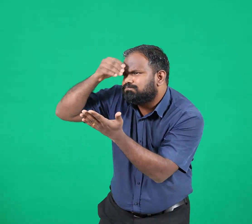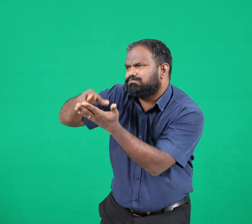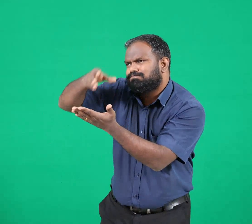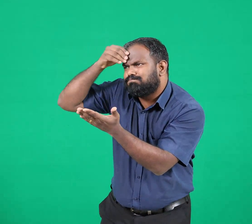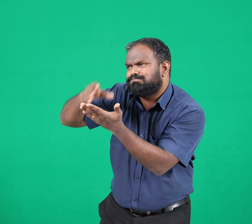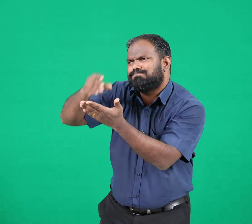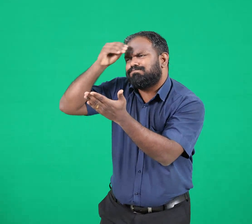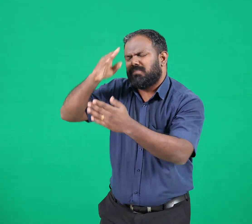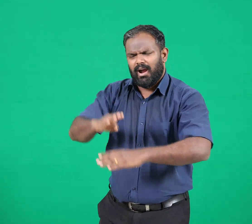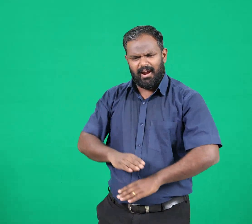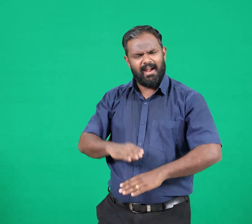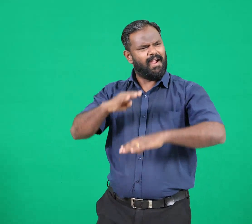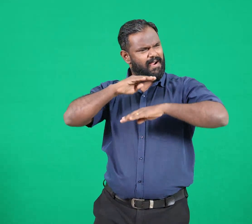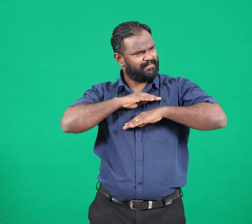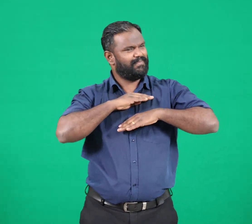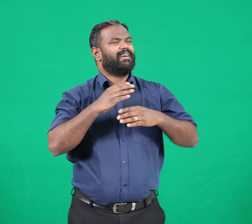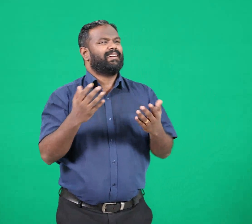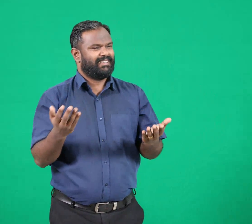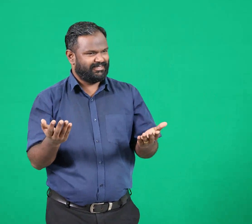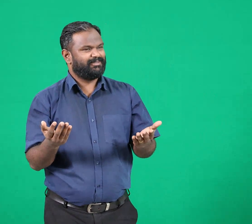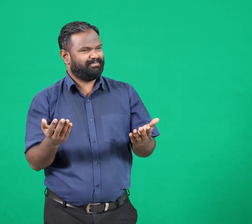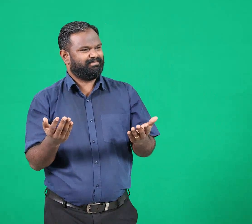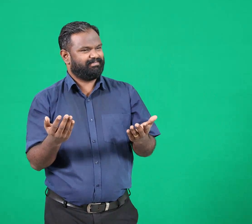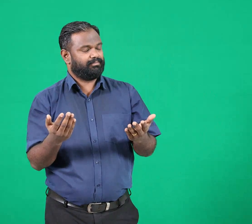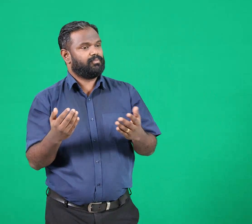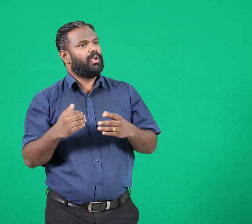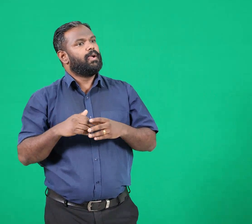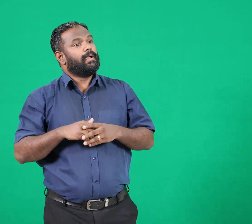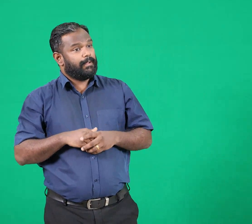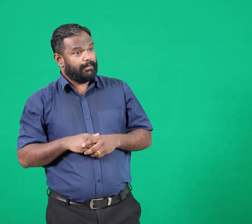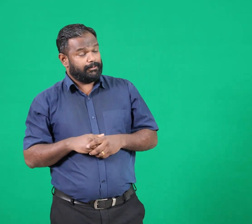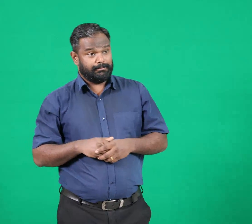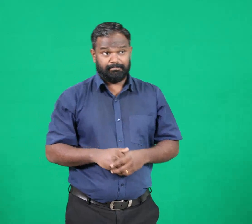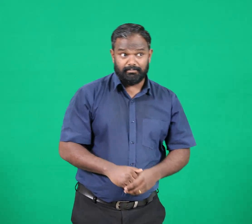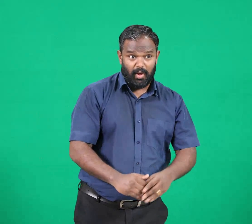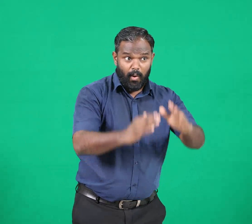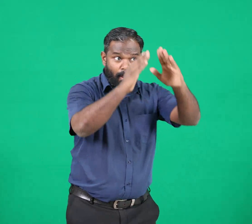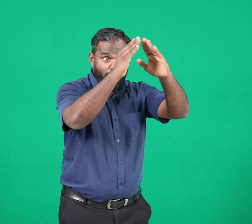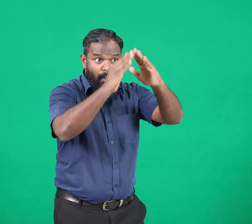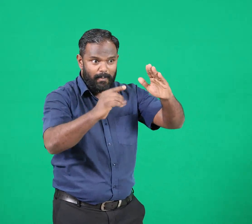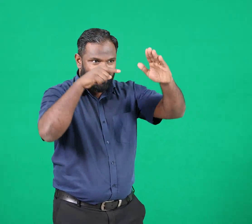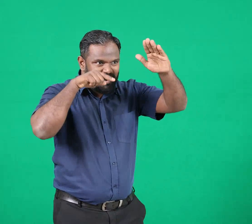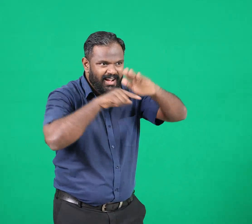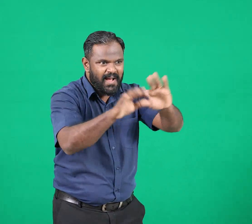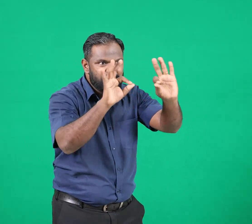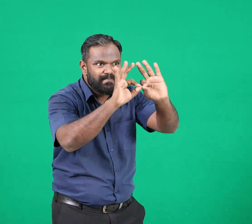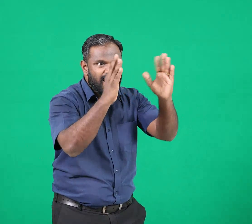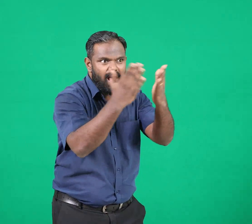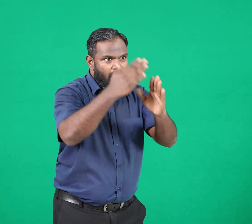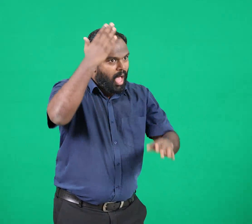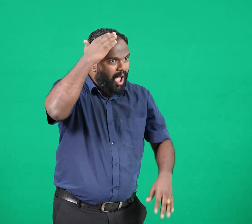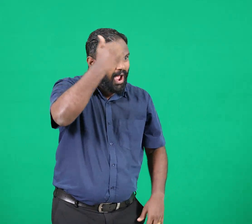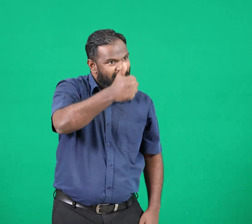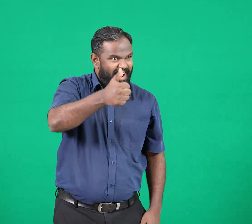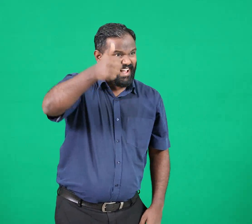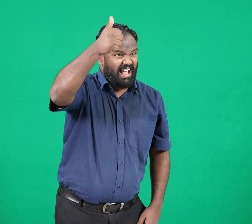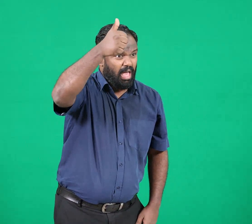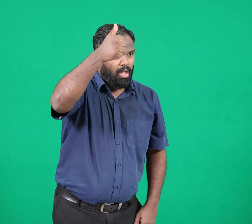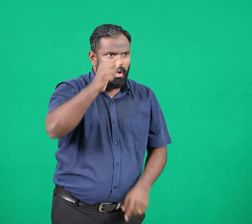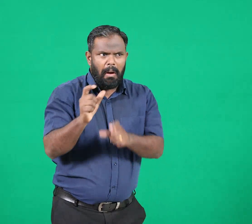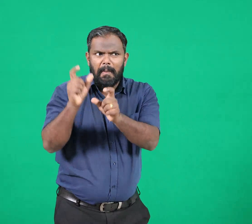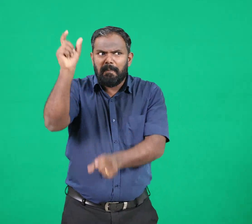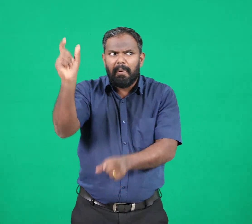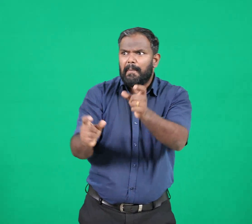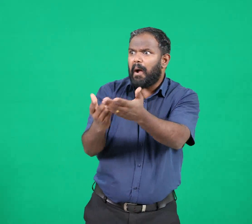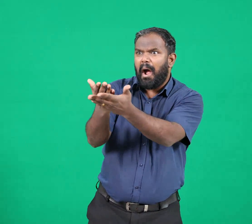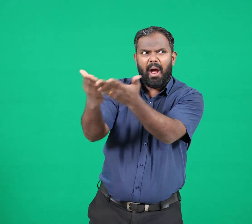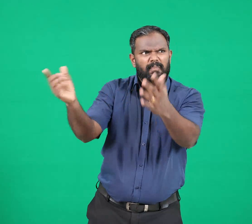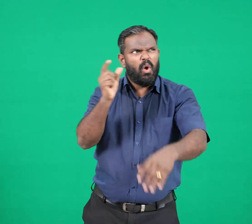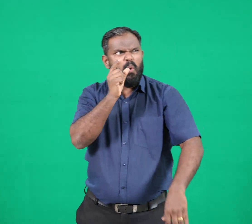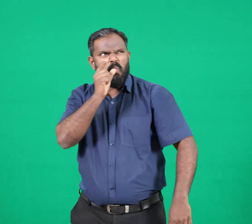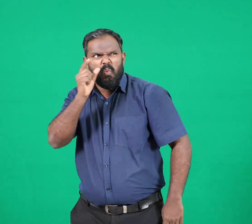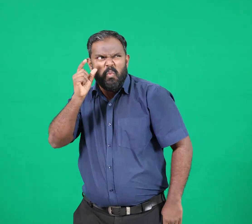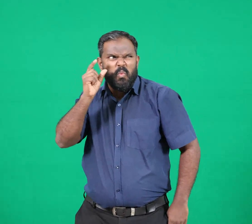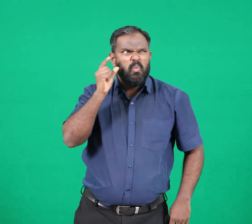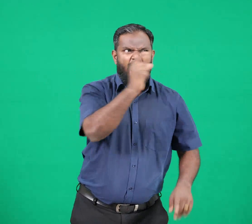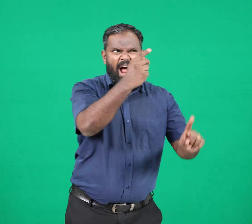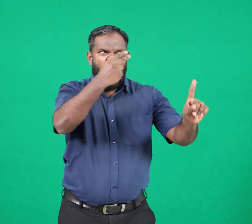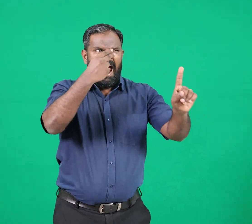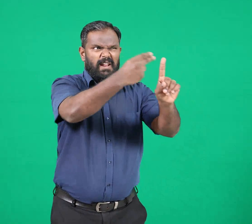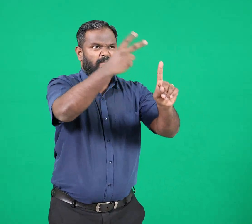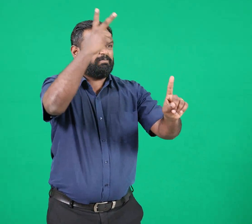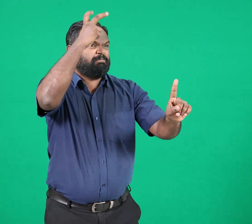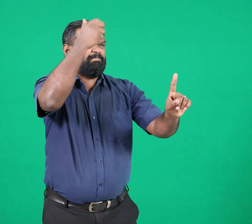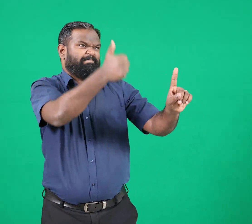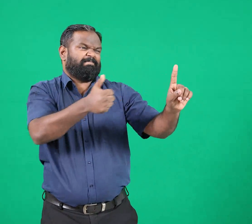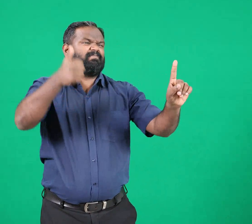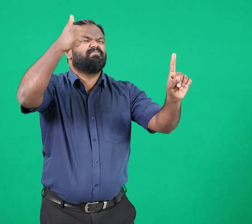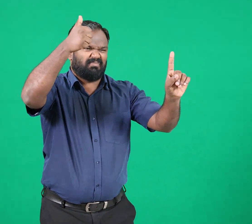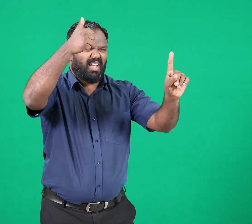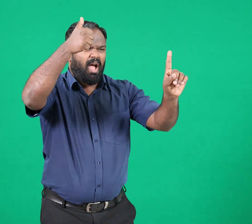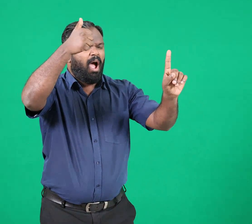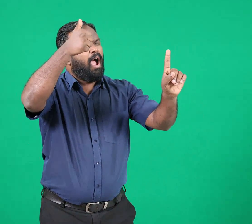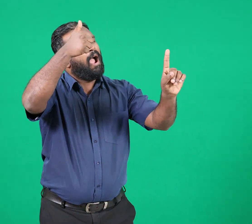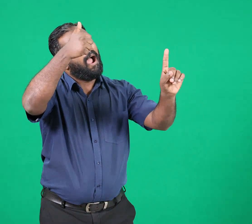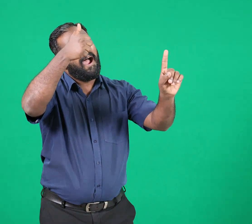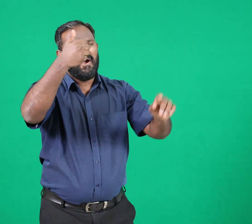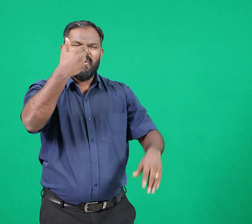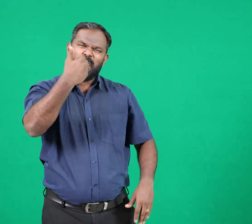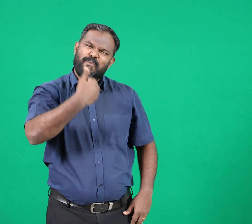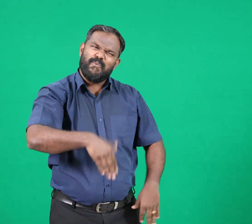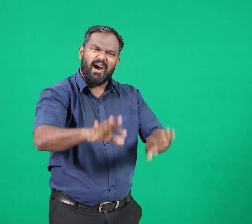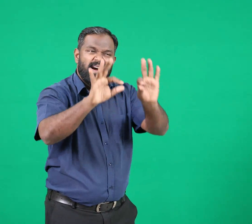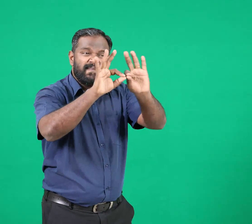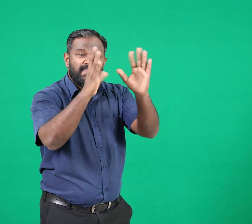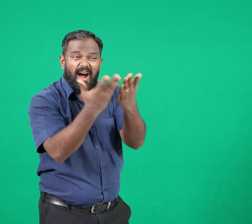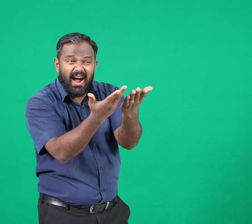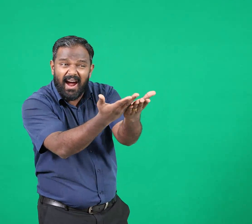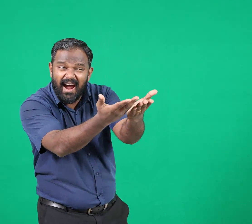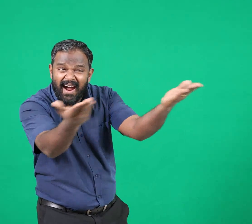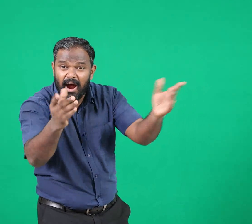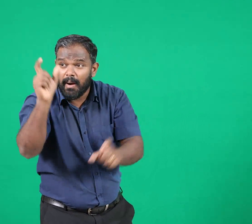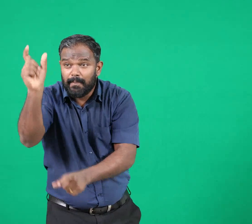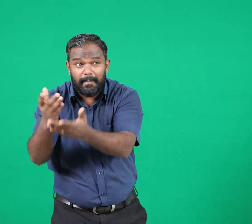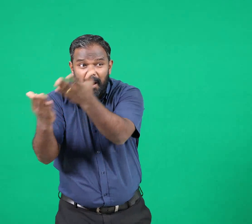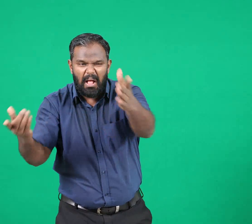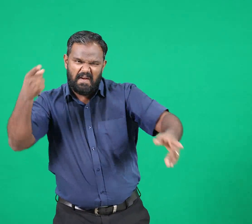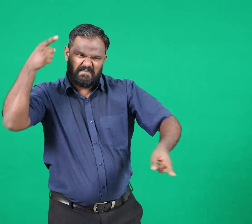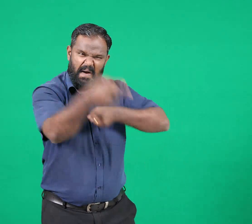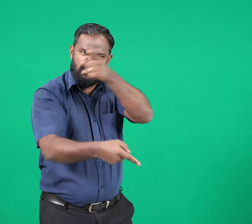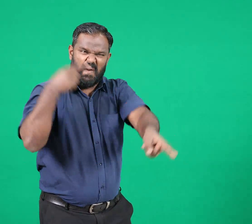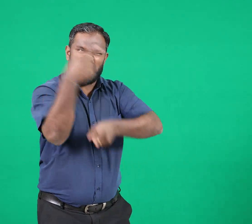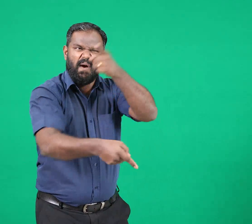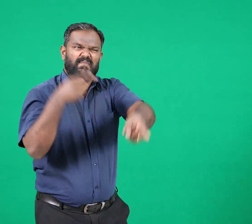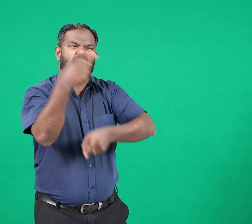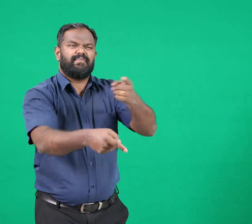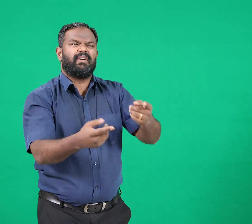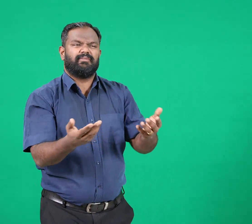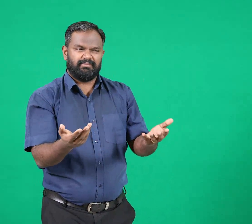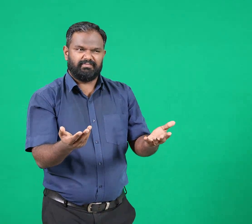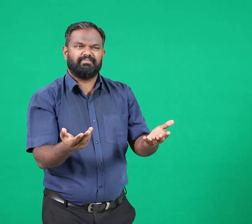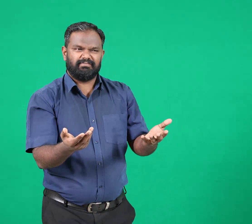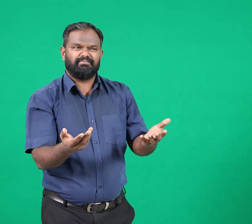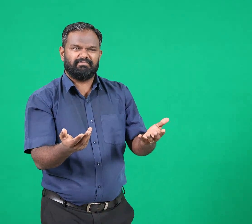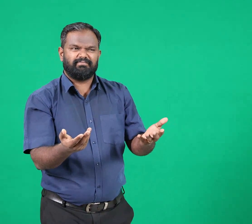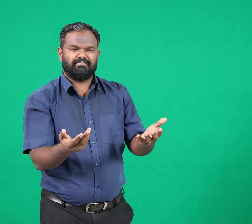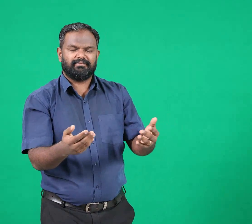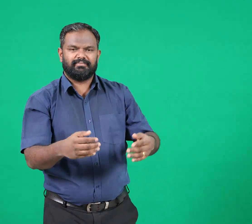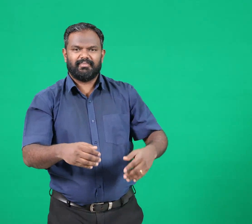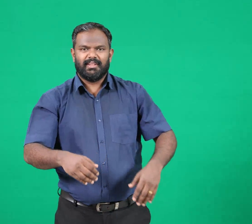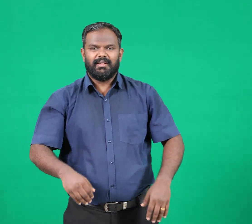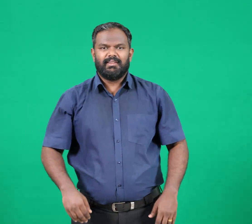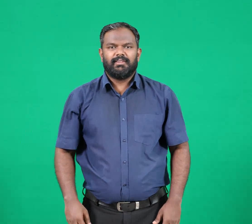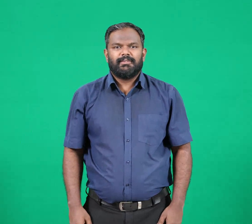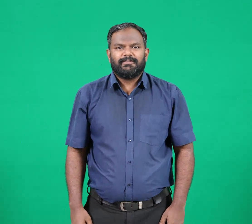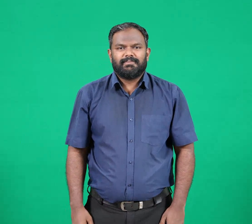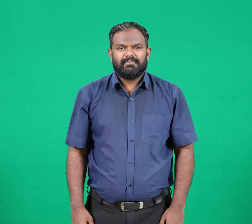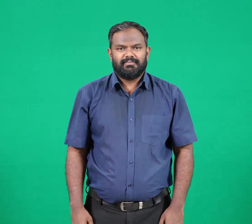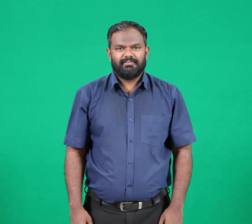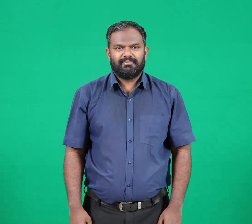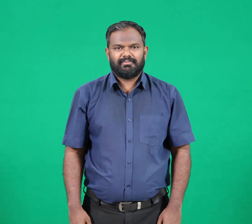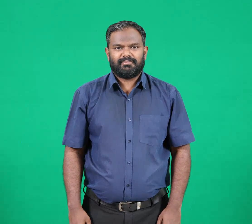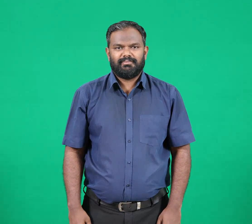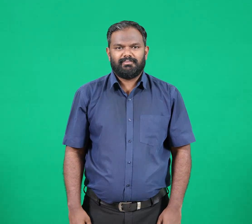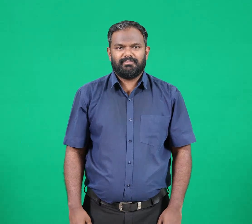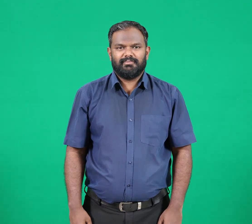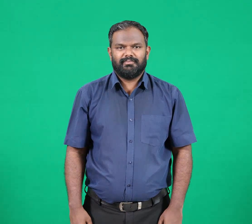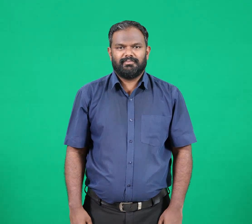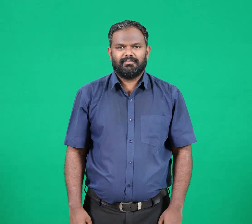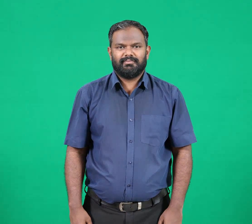If the head of the house has been called Beelzebul, how much more the members of his household!